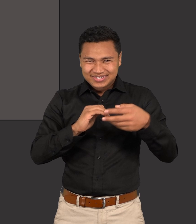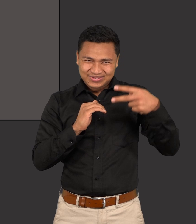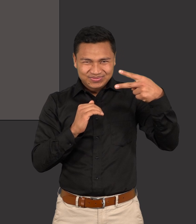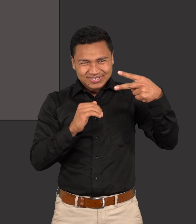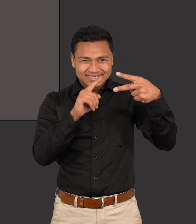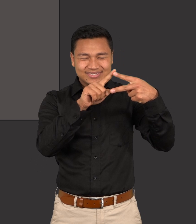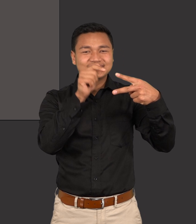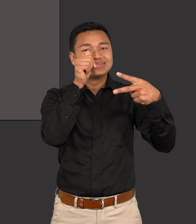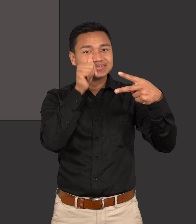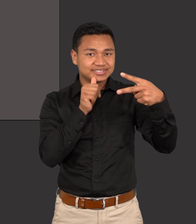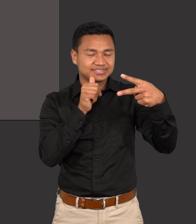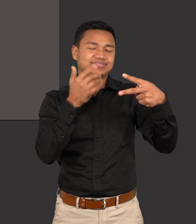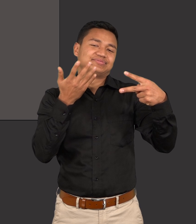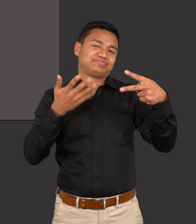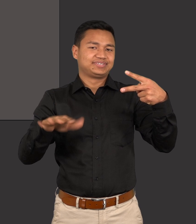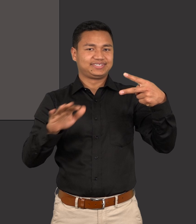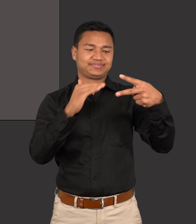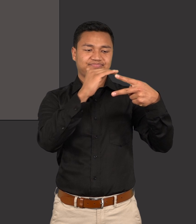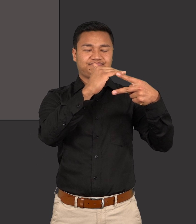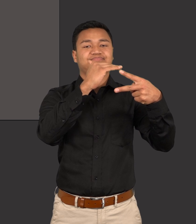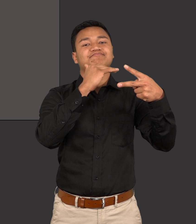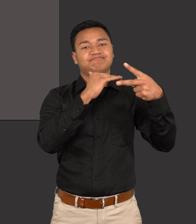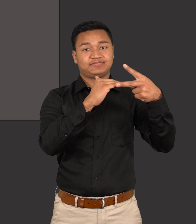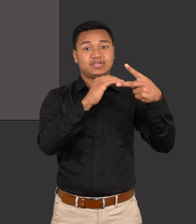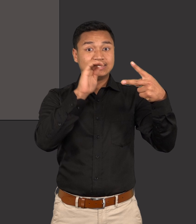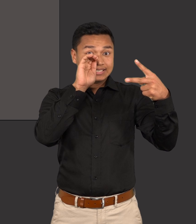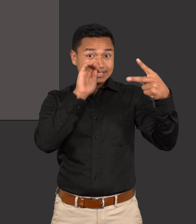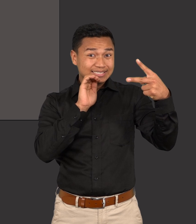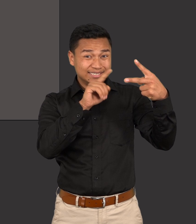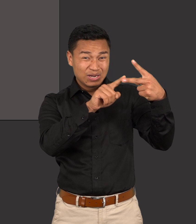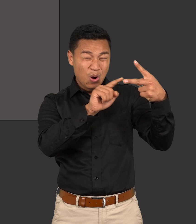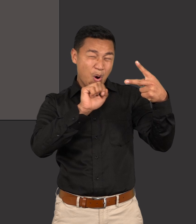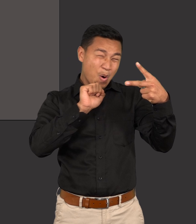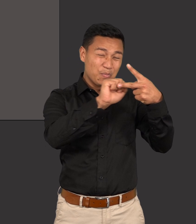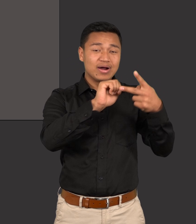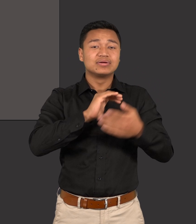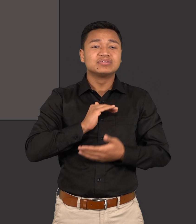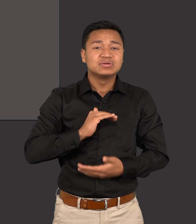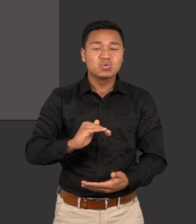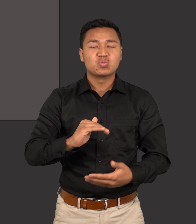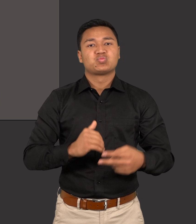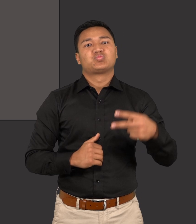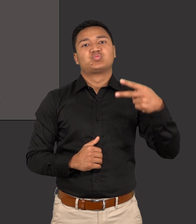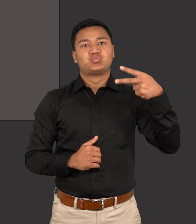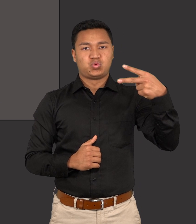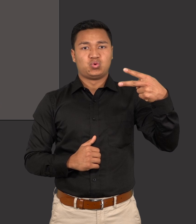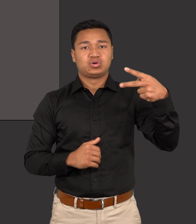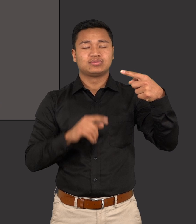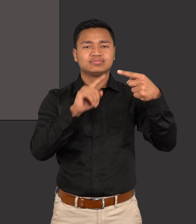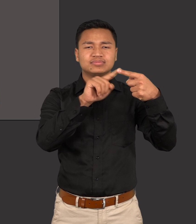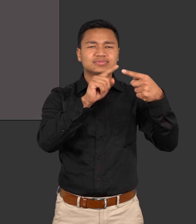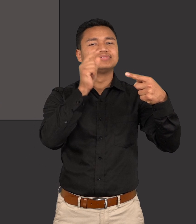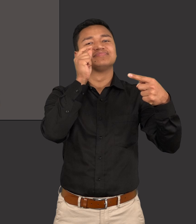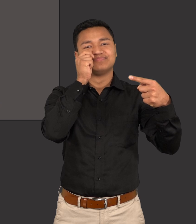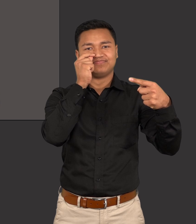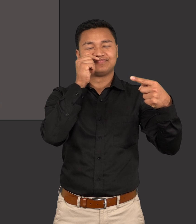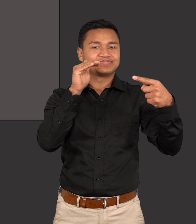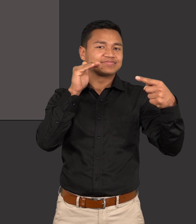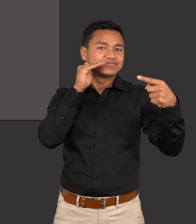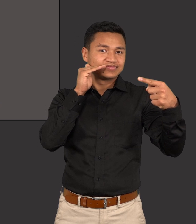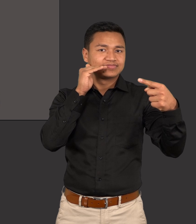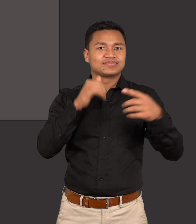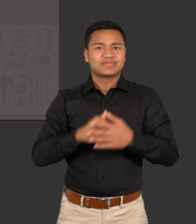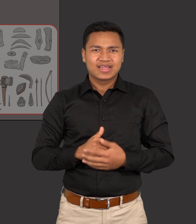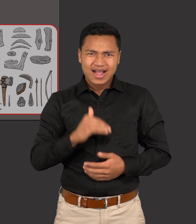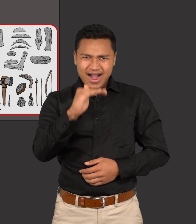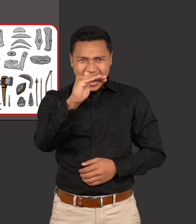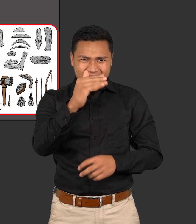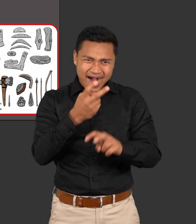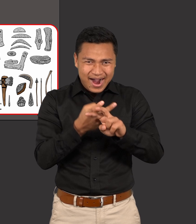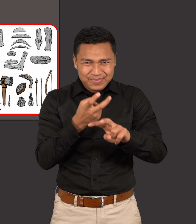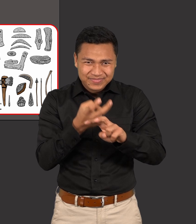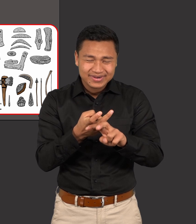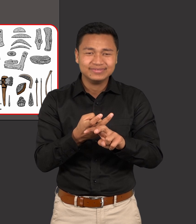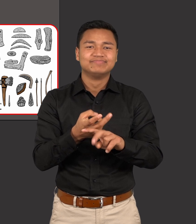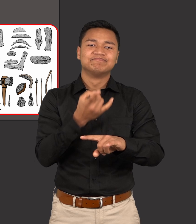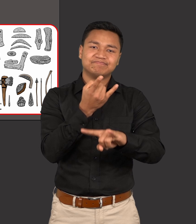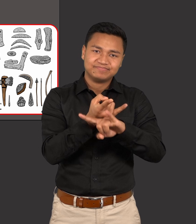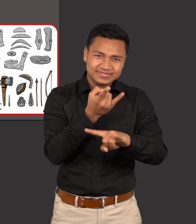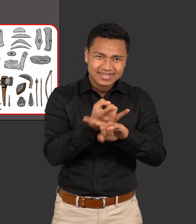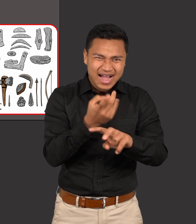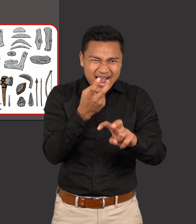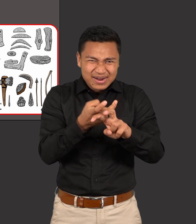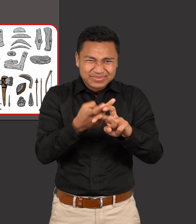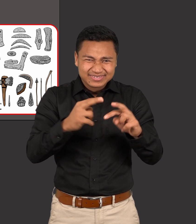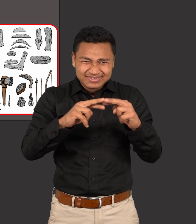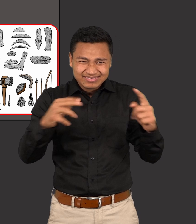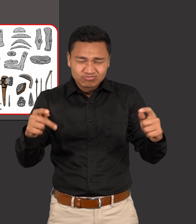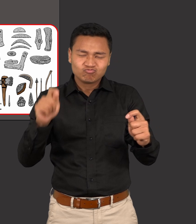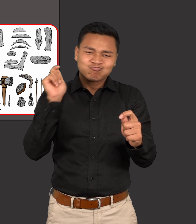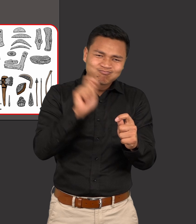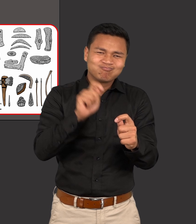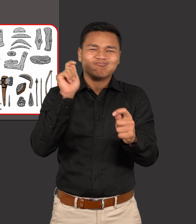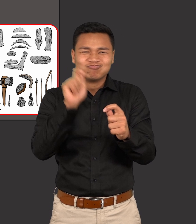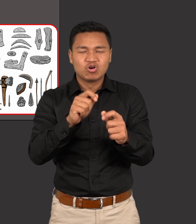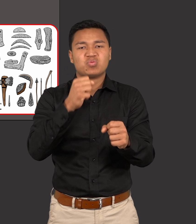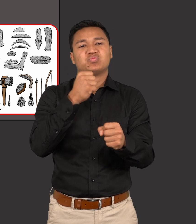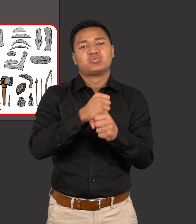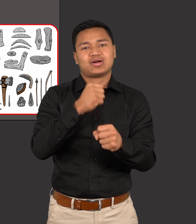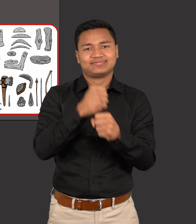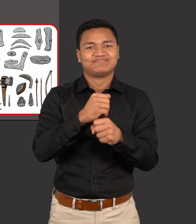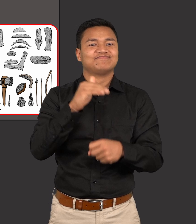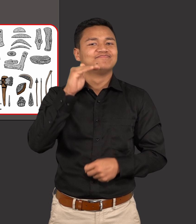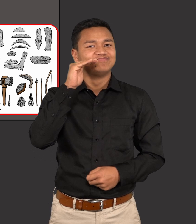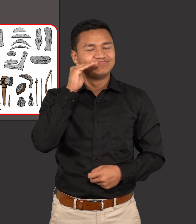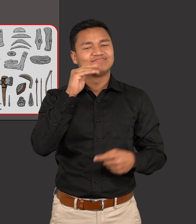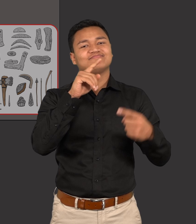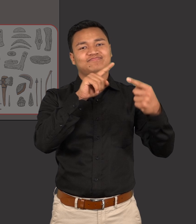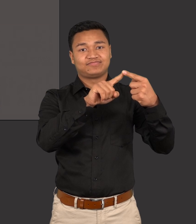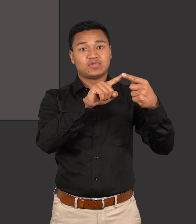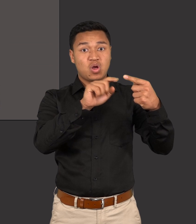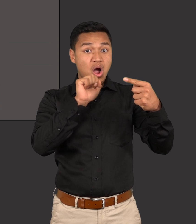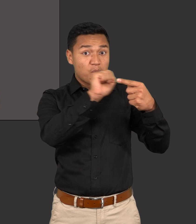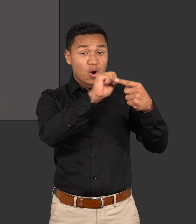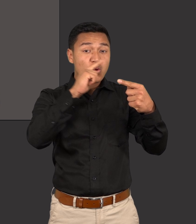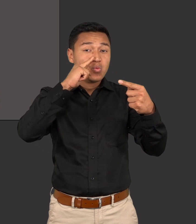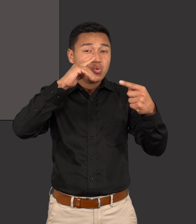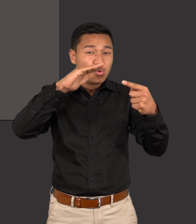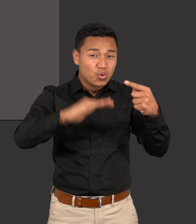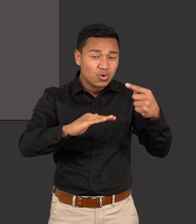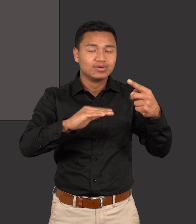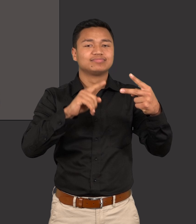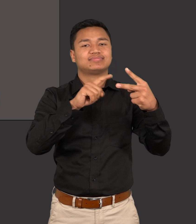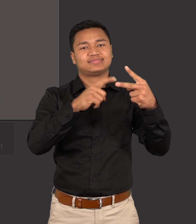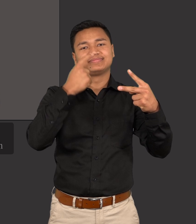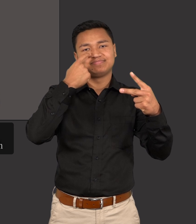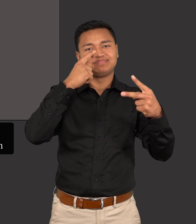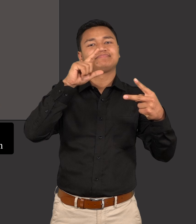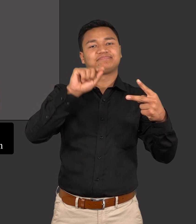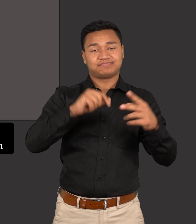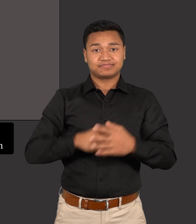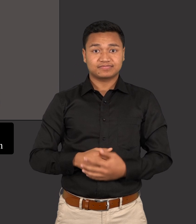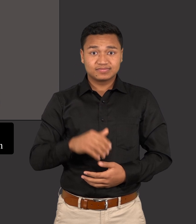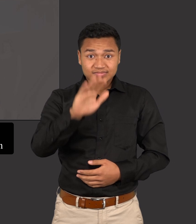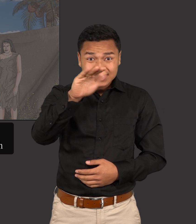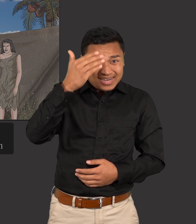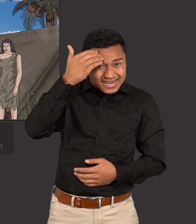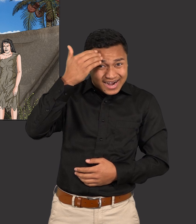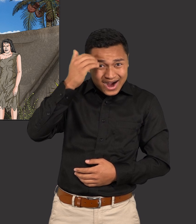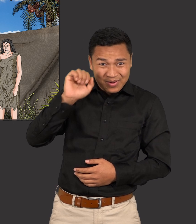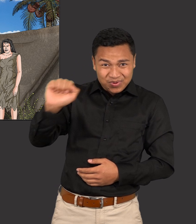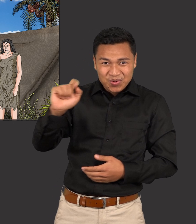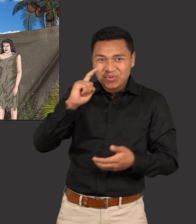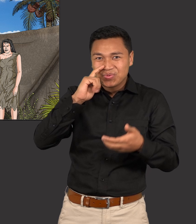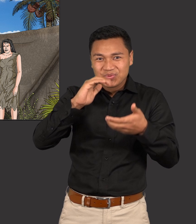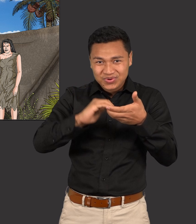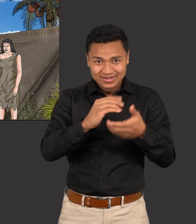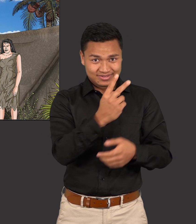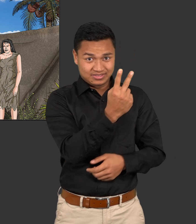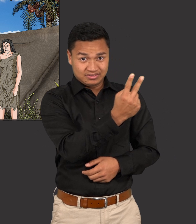And Zillah gave birth to Tubal-cain, a forger of every implement of bronze and iron. And the sister of Tubal-cain was Naamah.